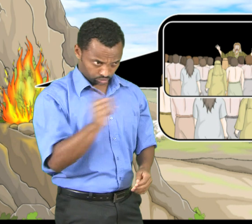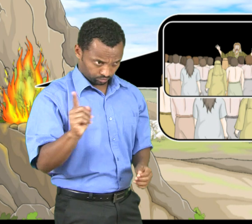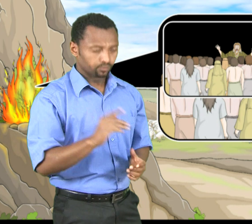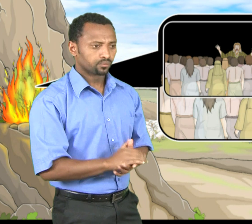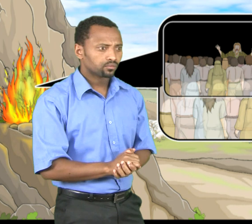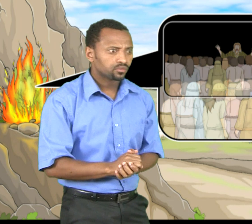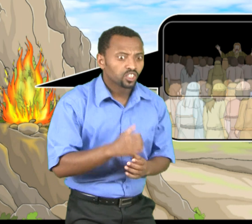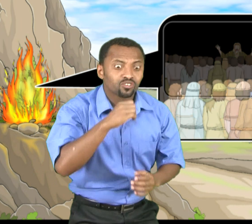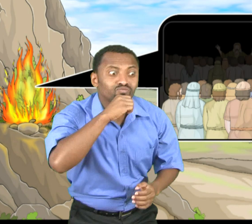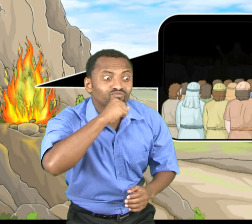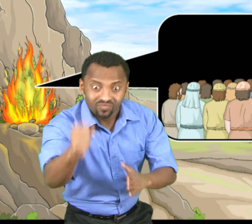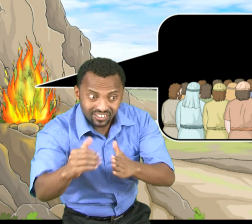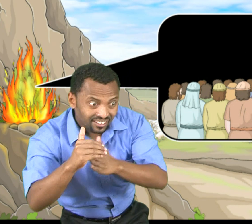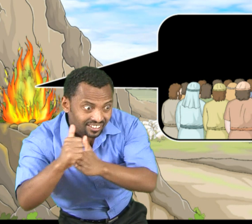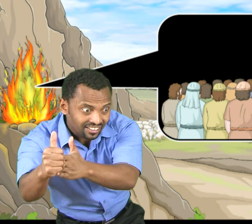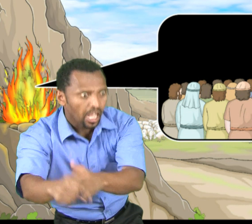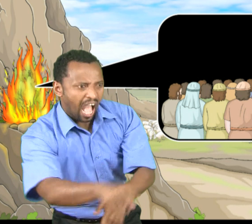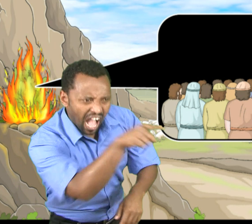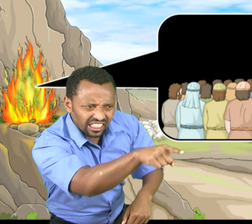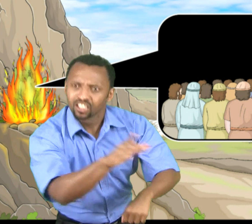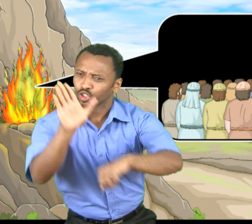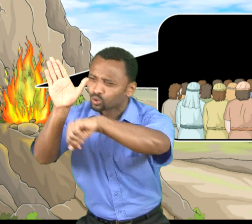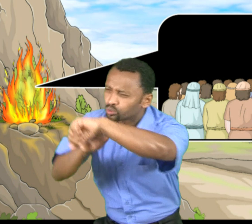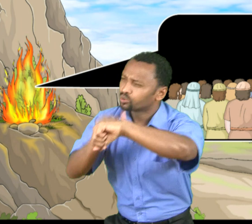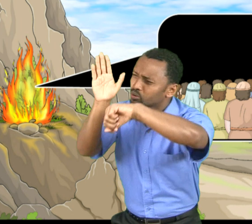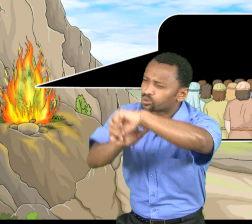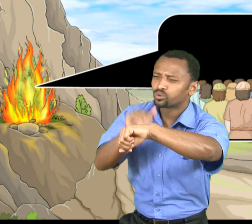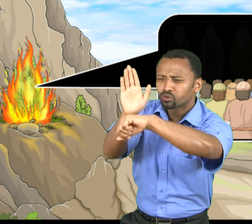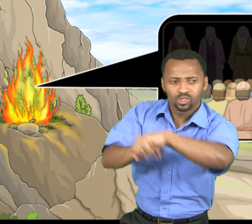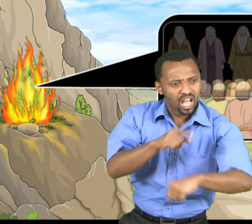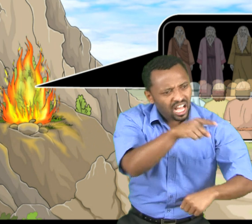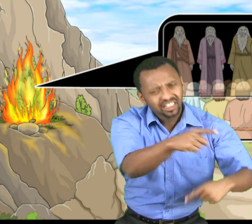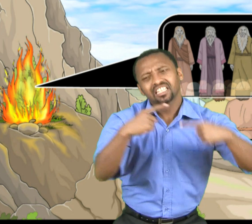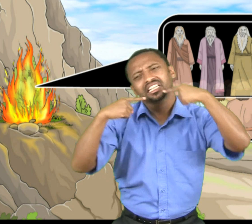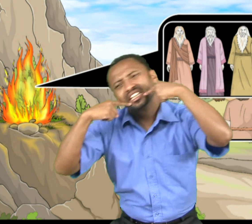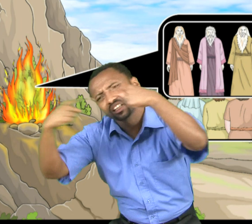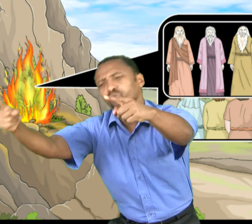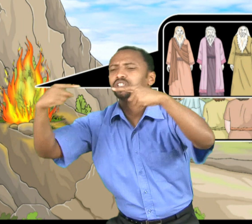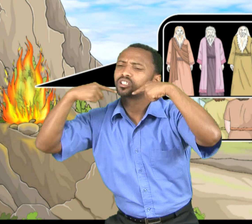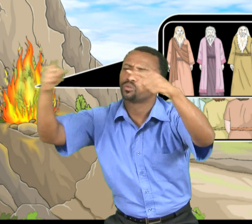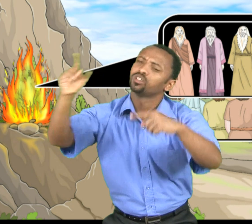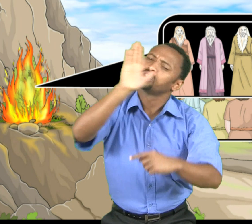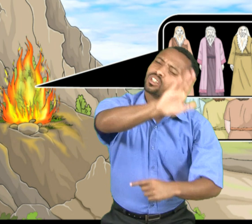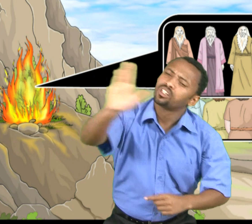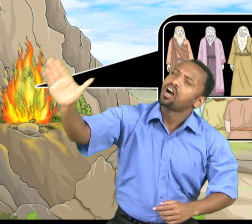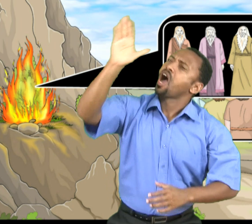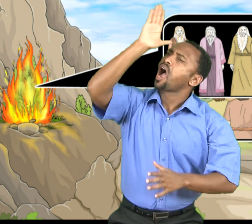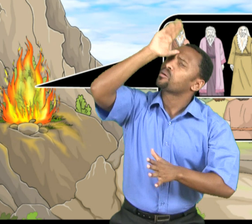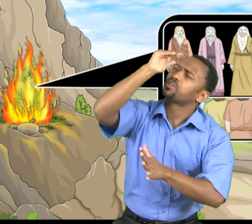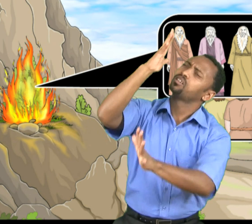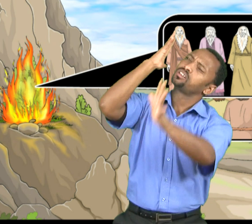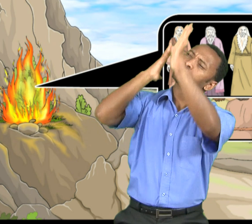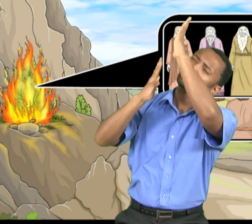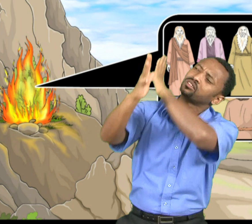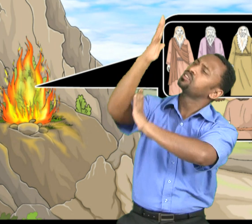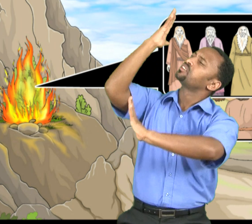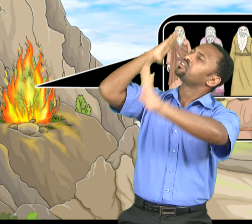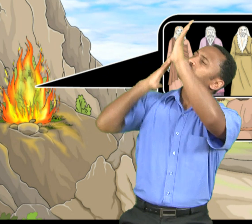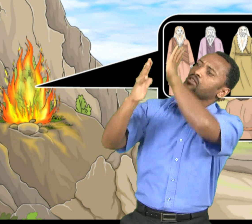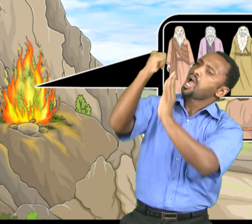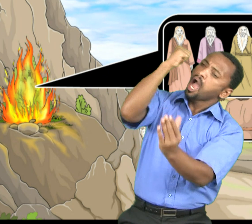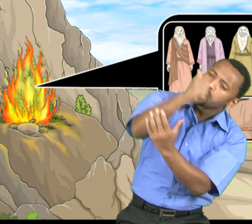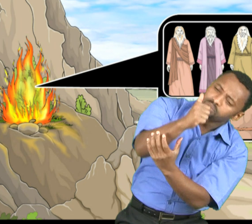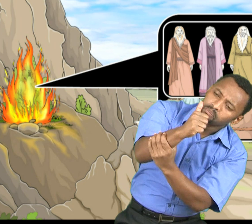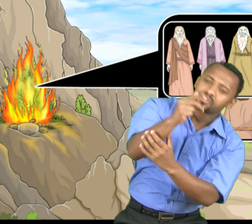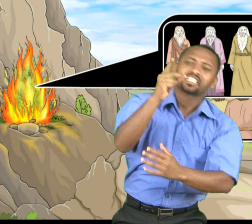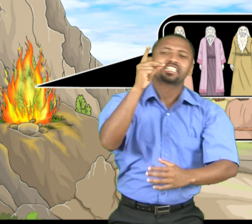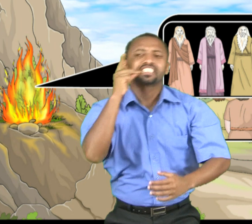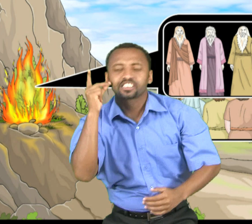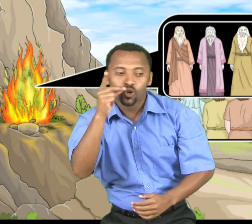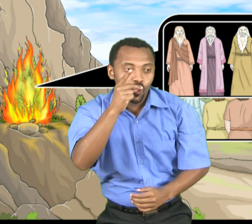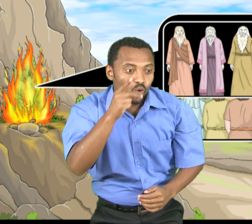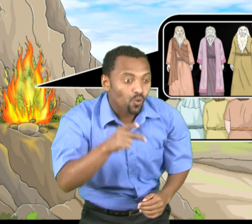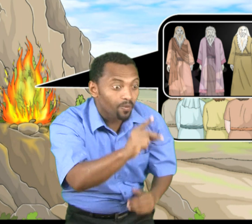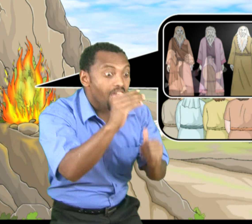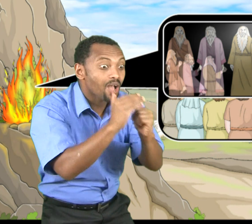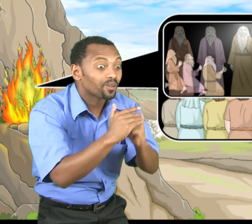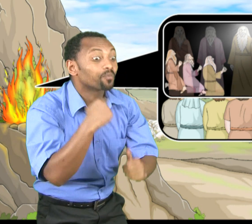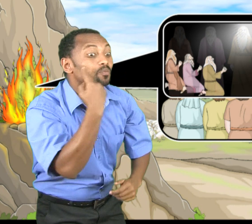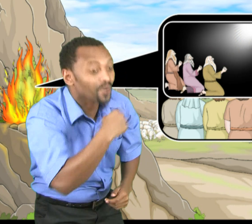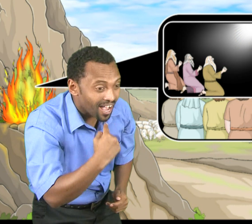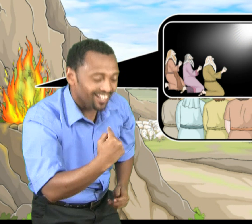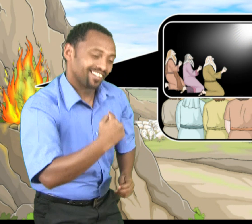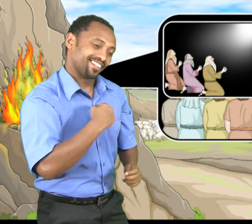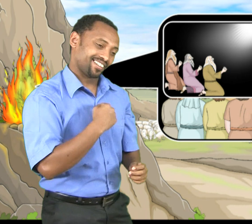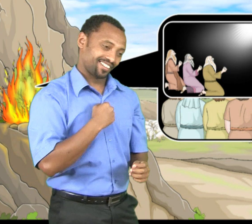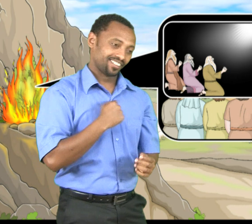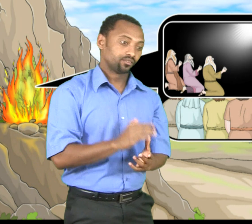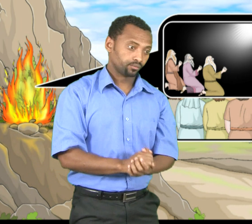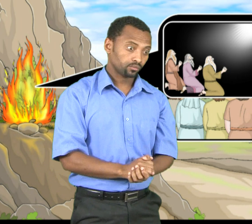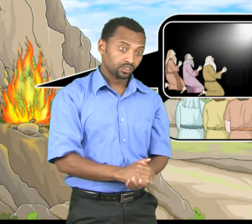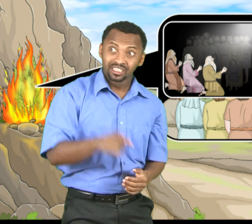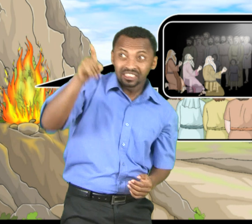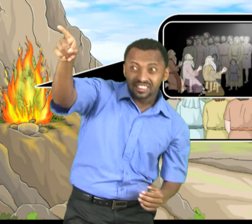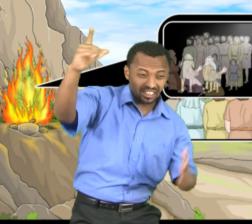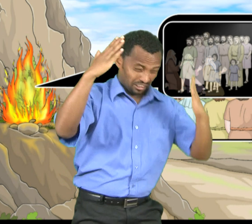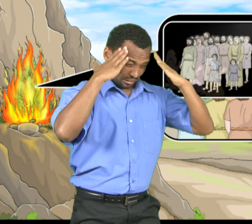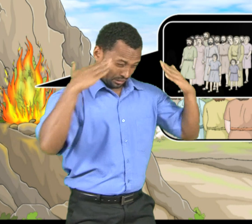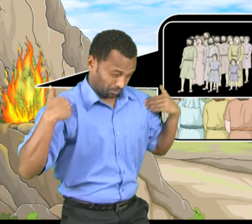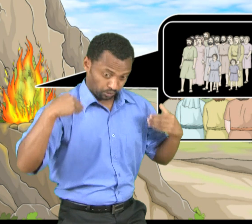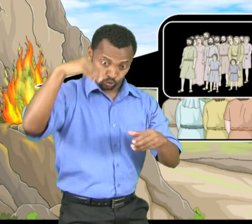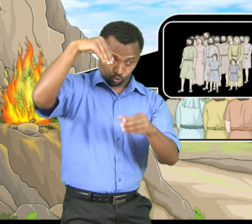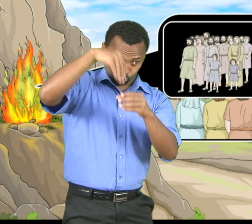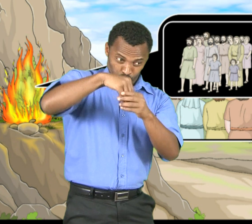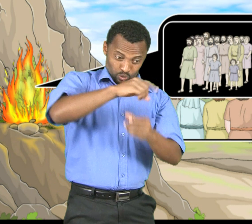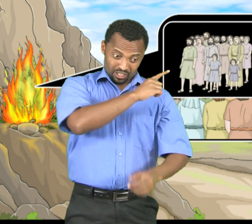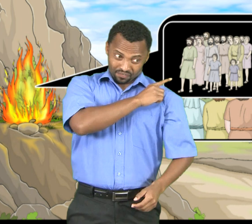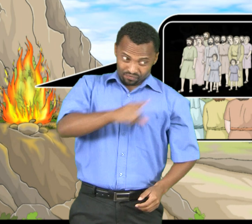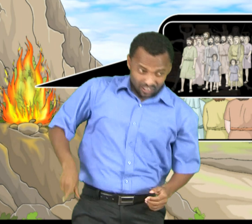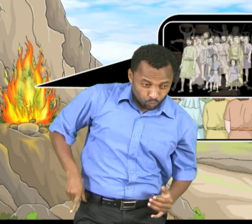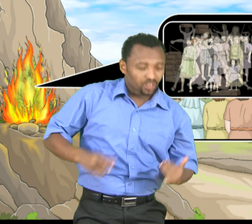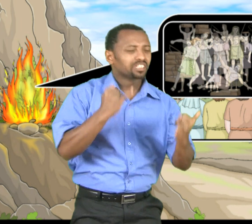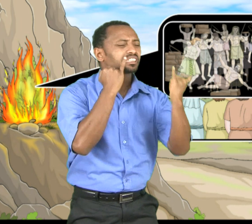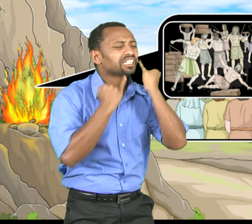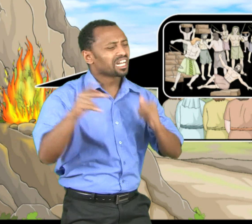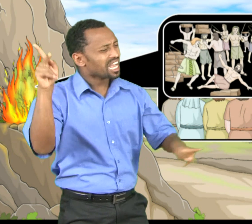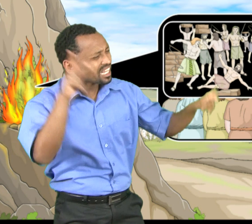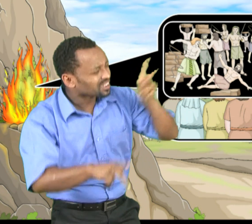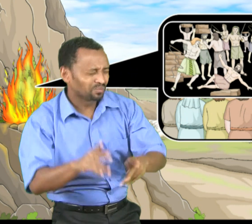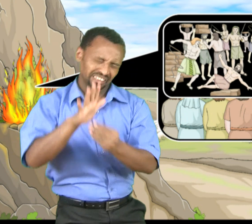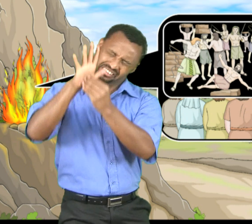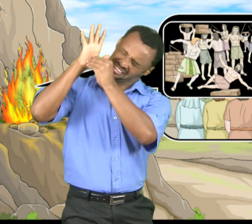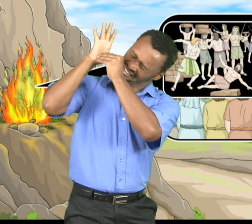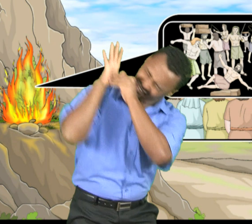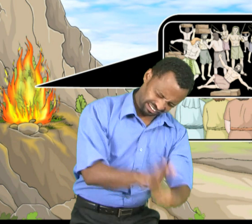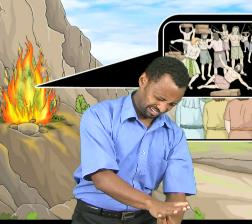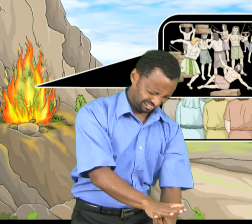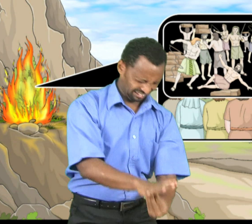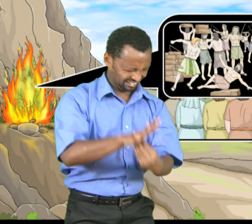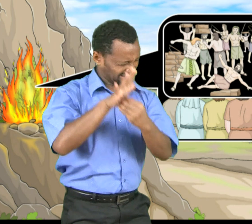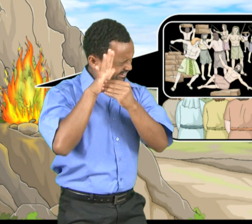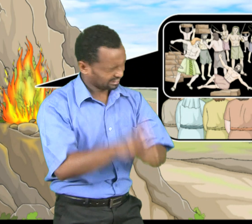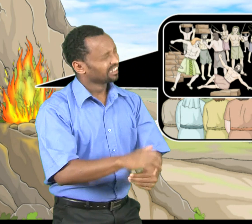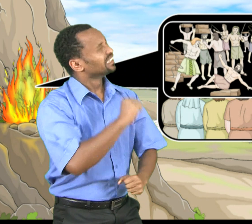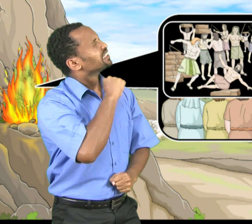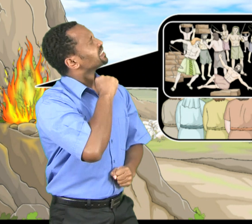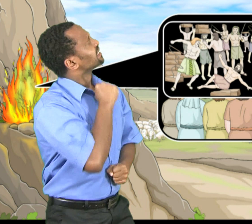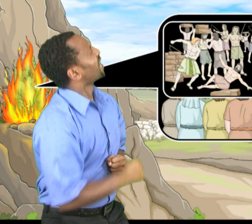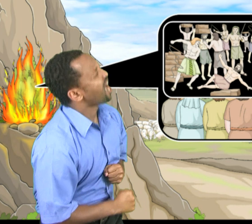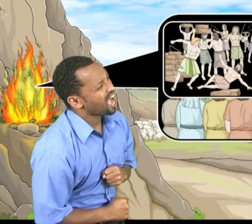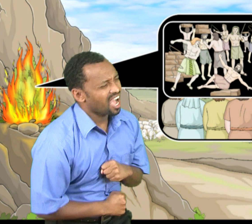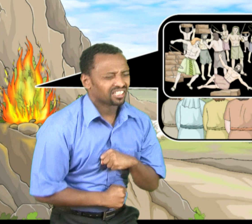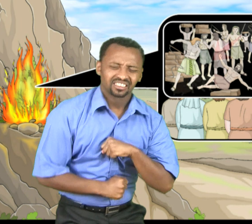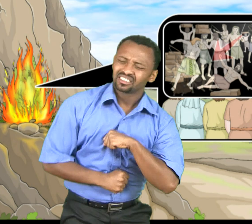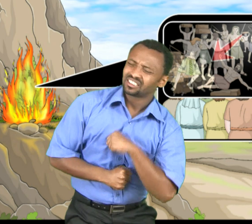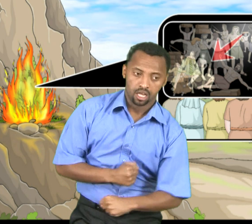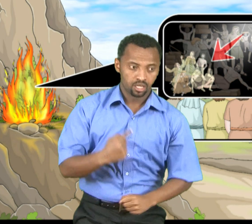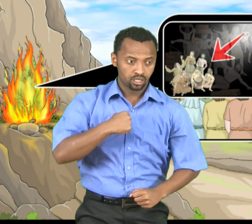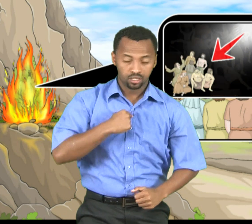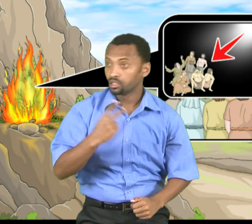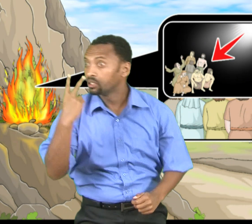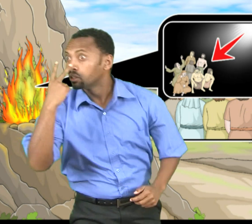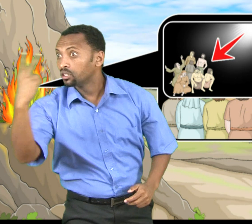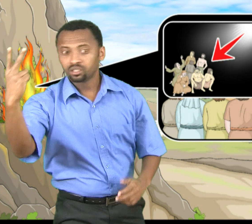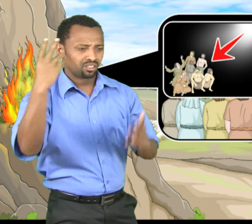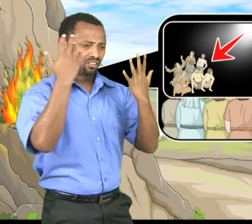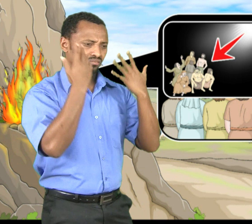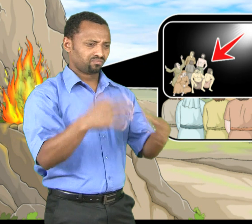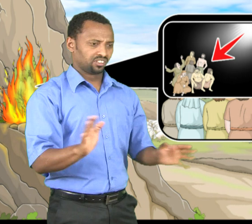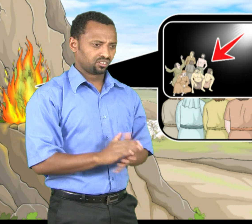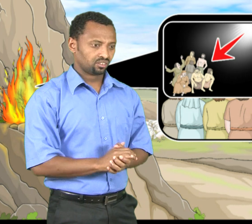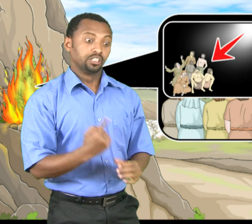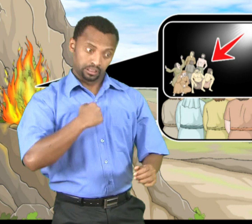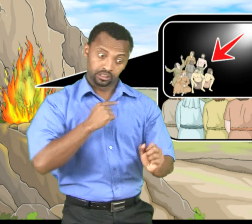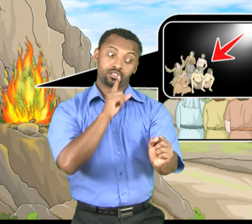Go, assemble the elders of Israel and say to them, ‘The LORD, the God of your fathers—the God of Abraham, Isaac, and Jacob—has appeared to me and said: I have surely attended to you and have seen what has been done to you in Egypt.